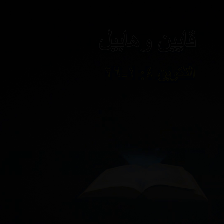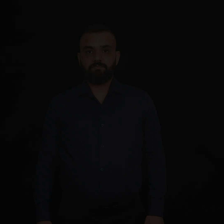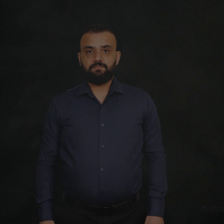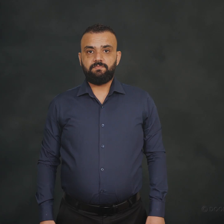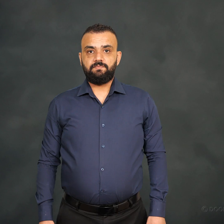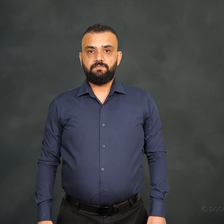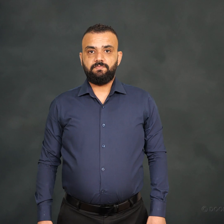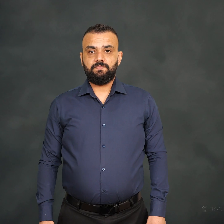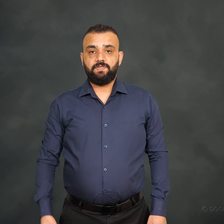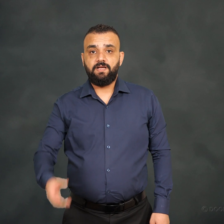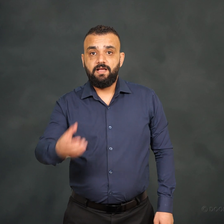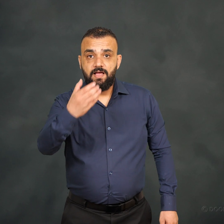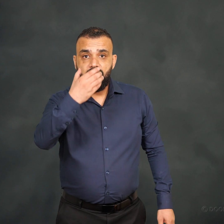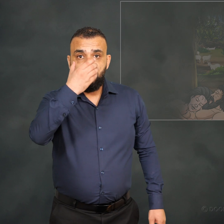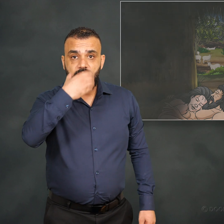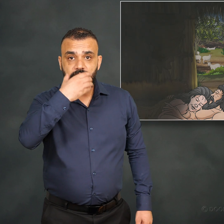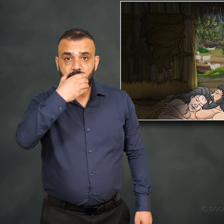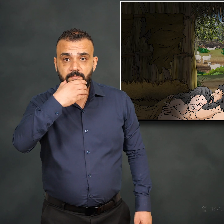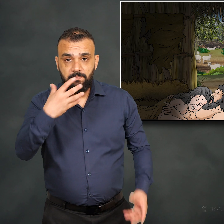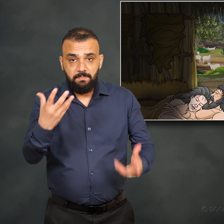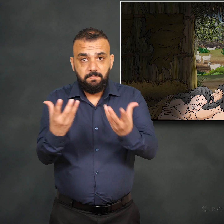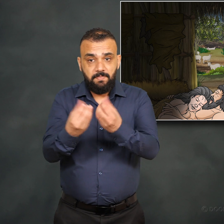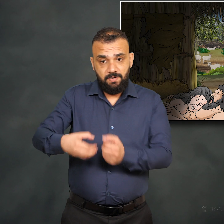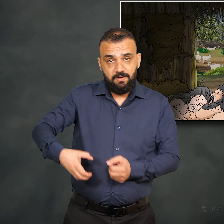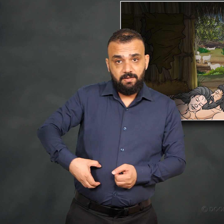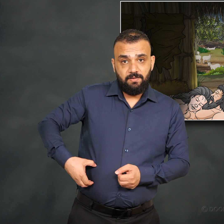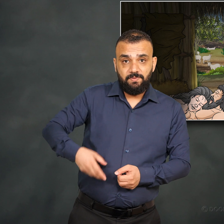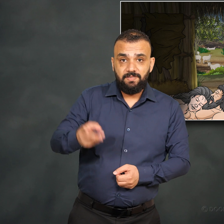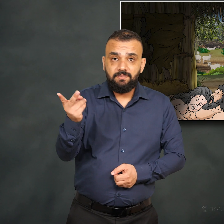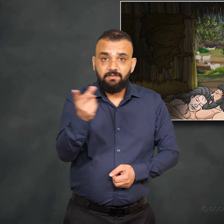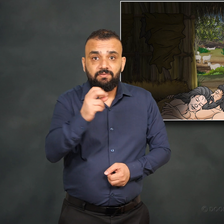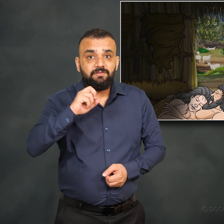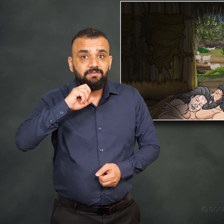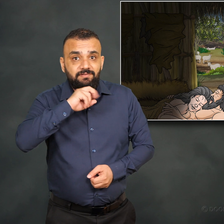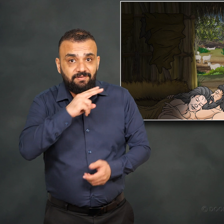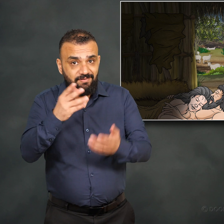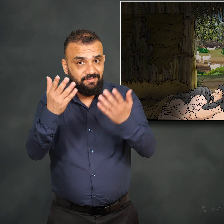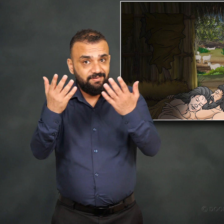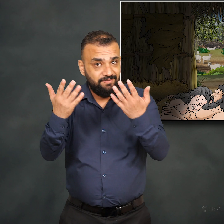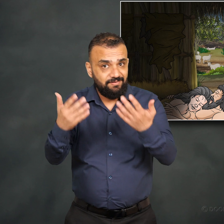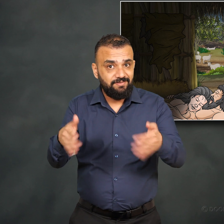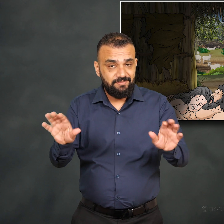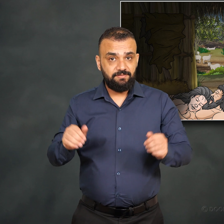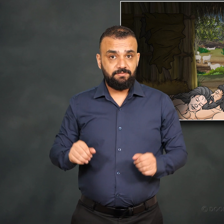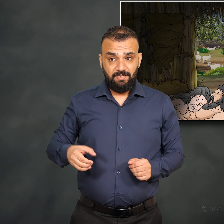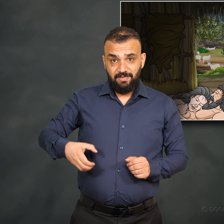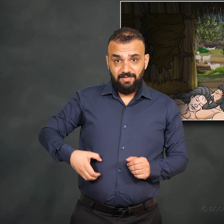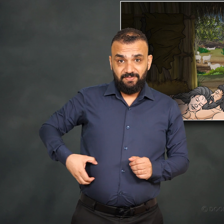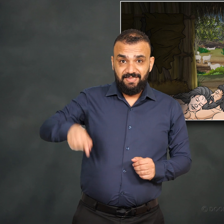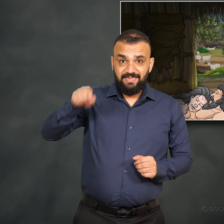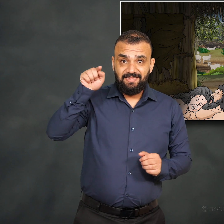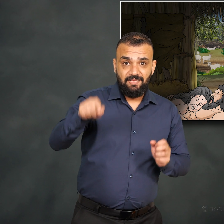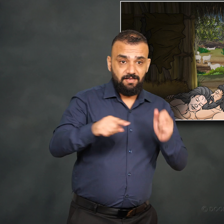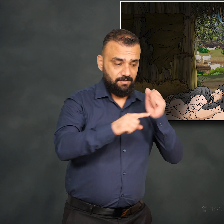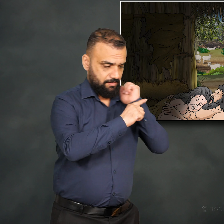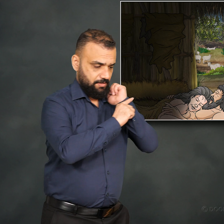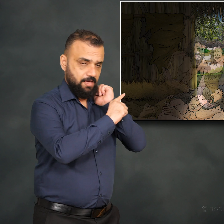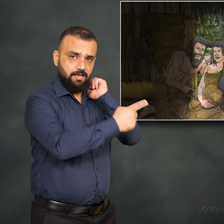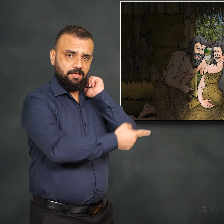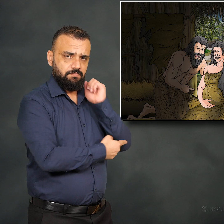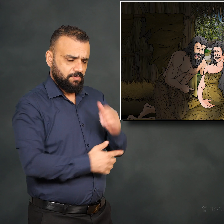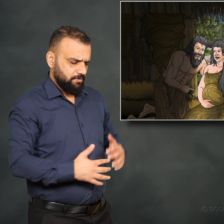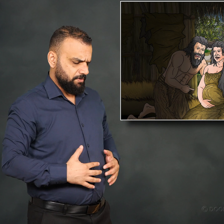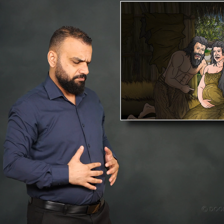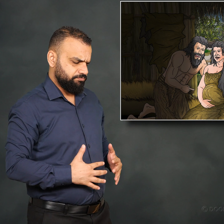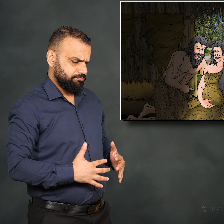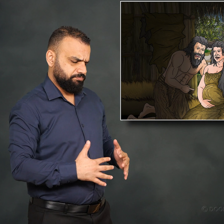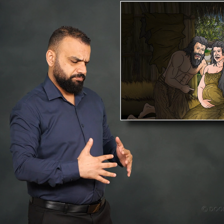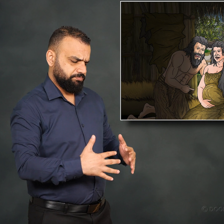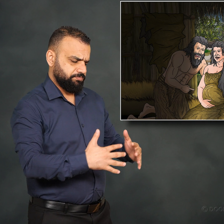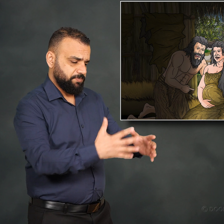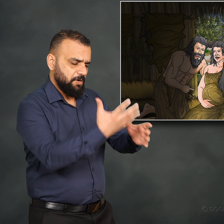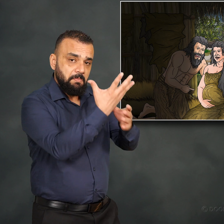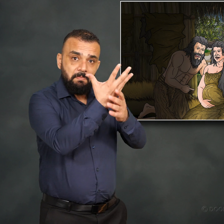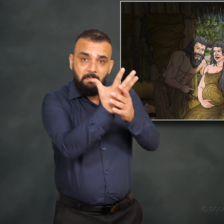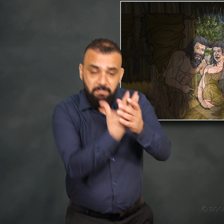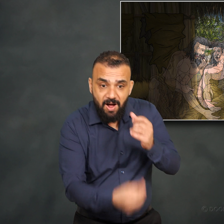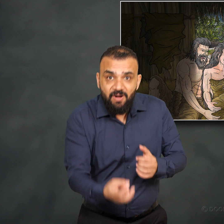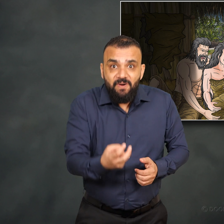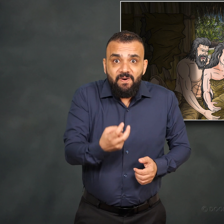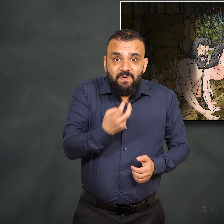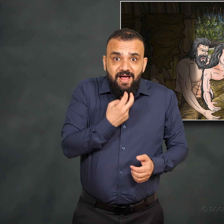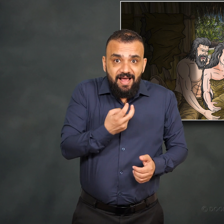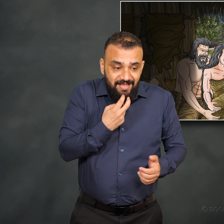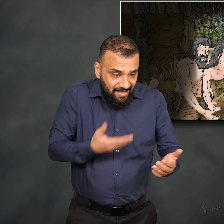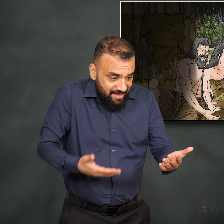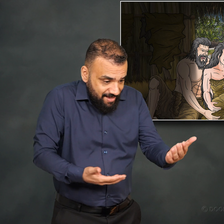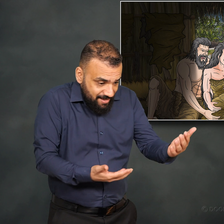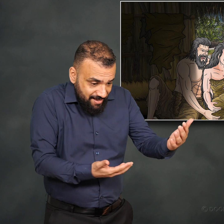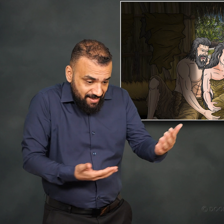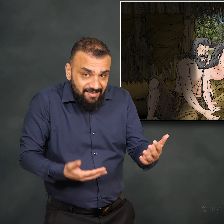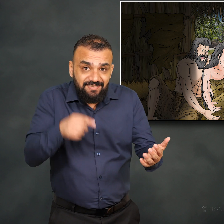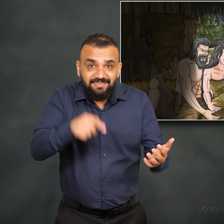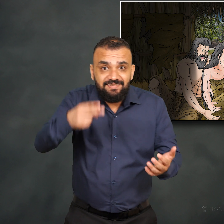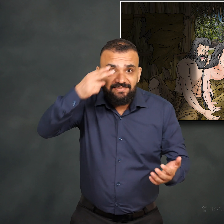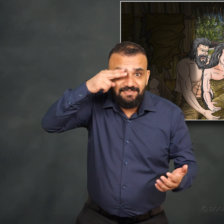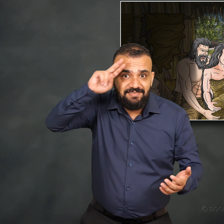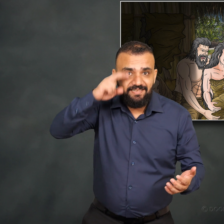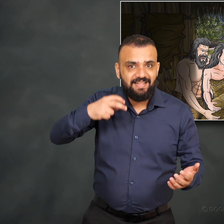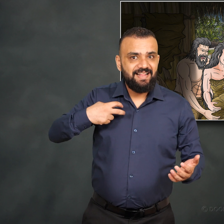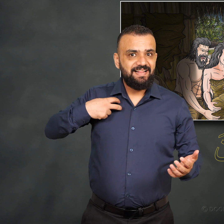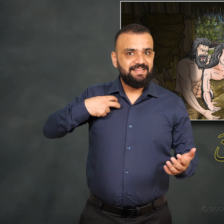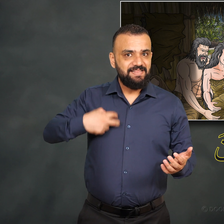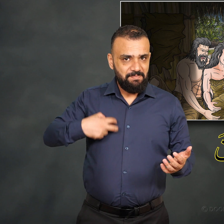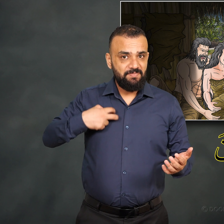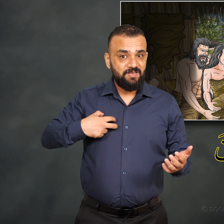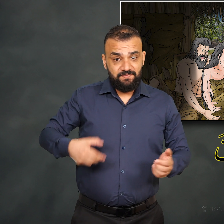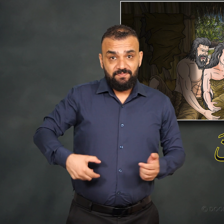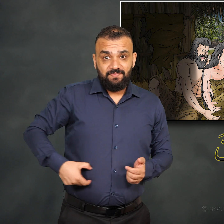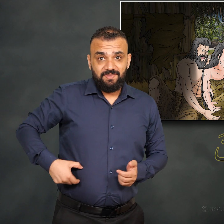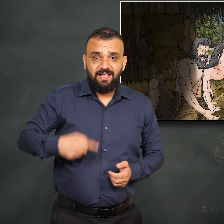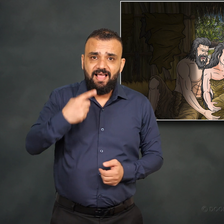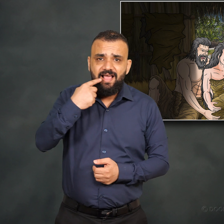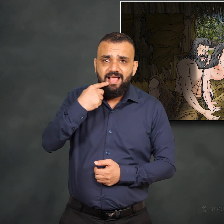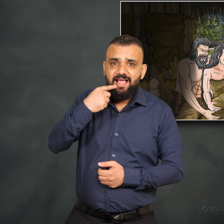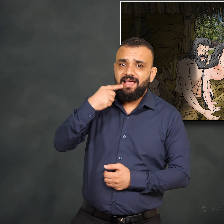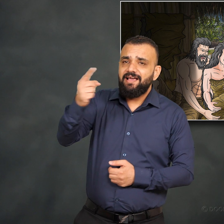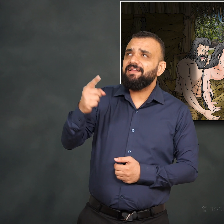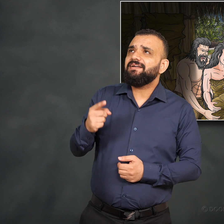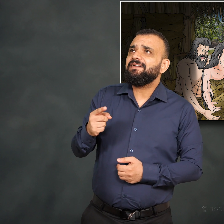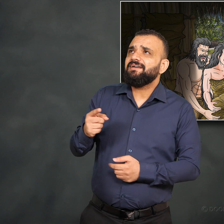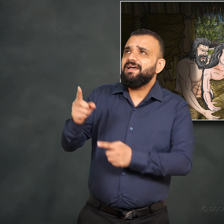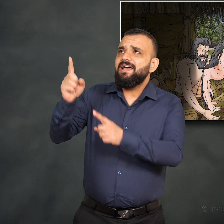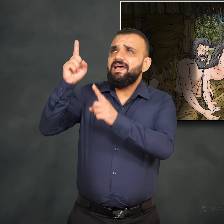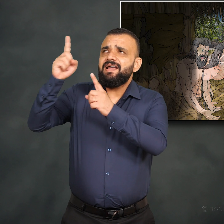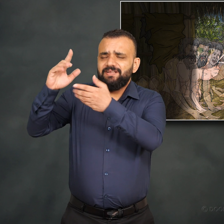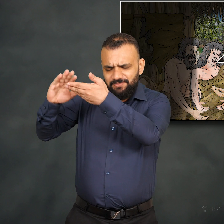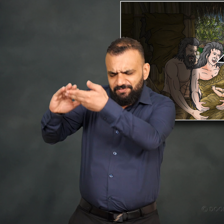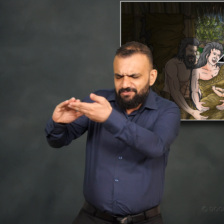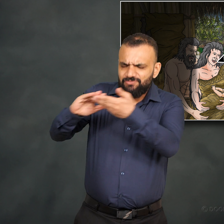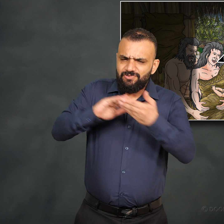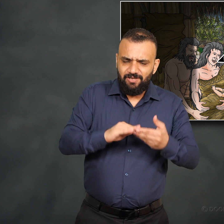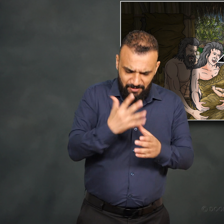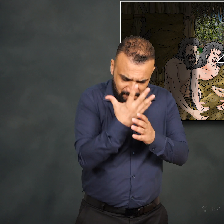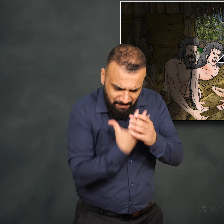And Adam had relations with his wife Eve, and she conceived and gave birth to Cain.